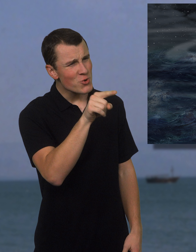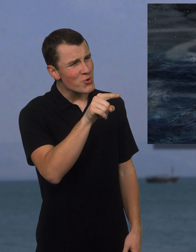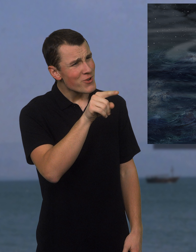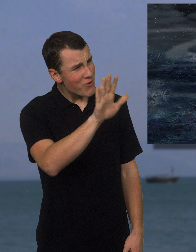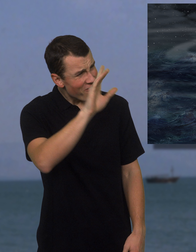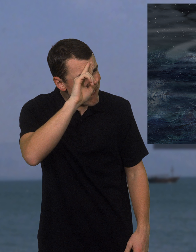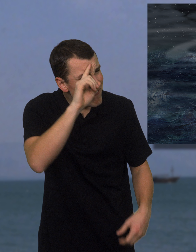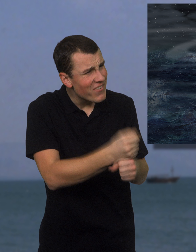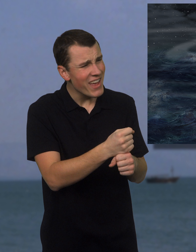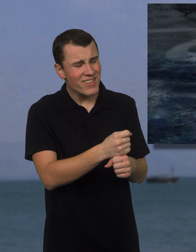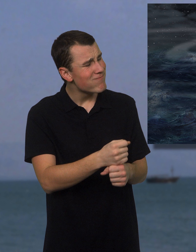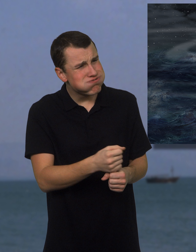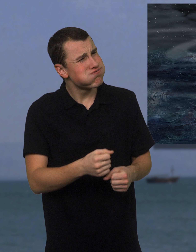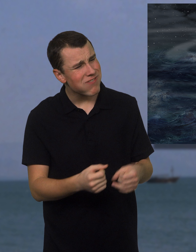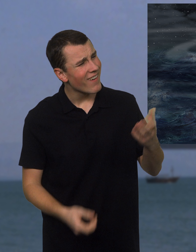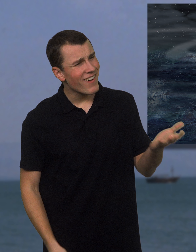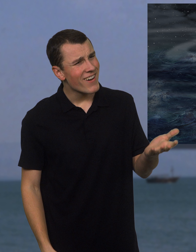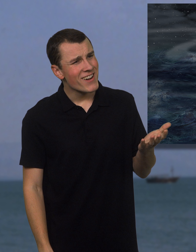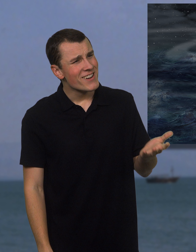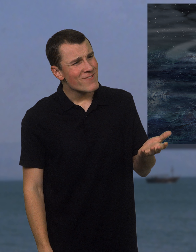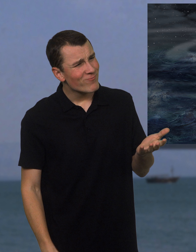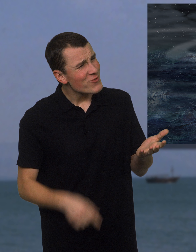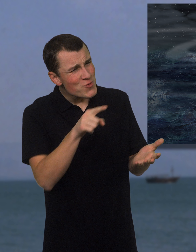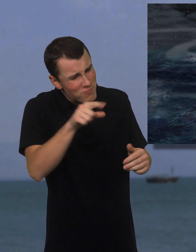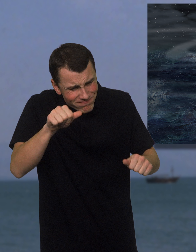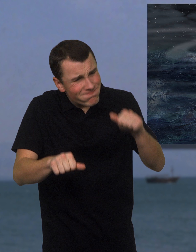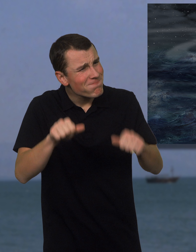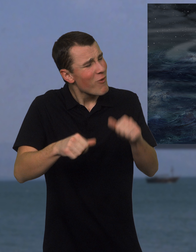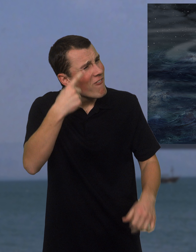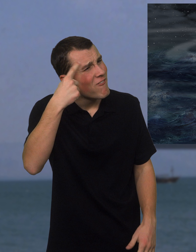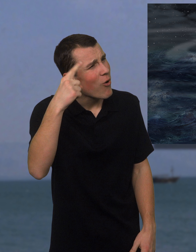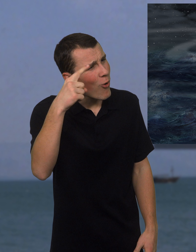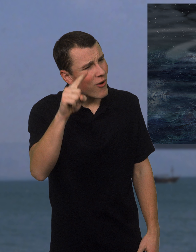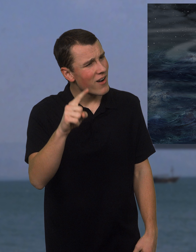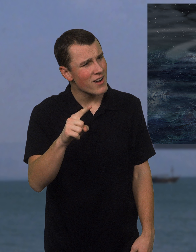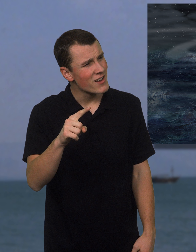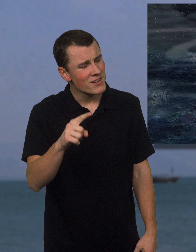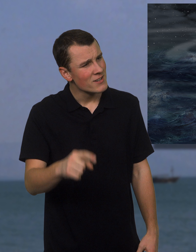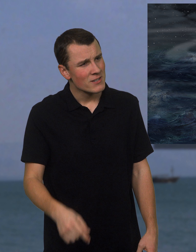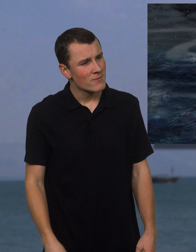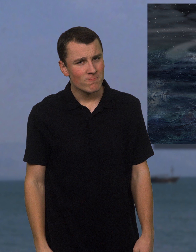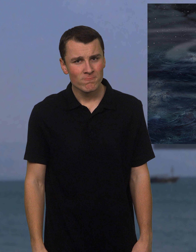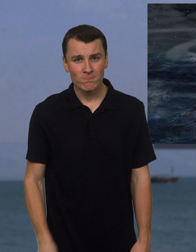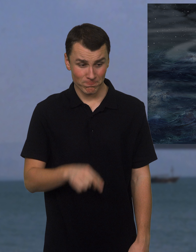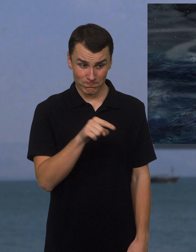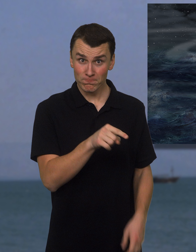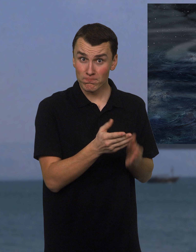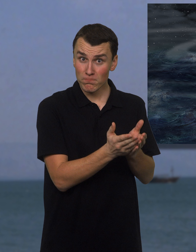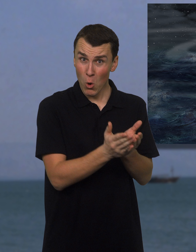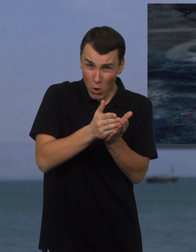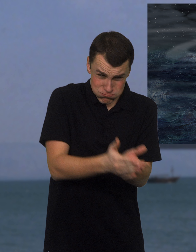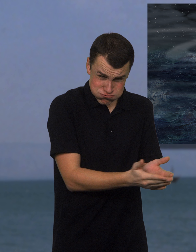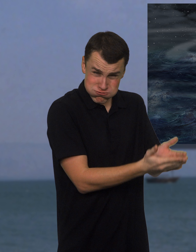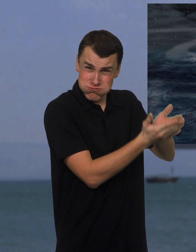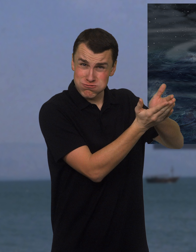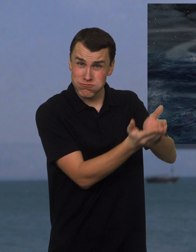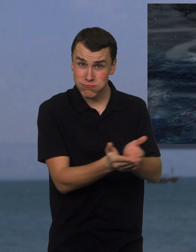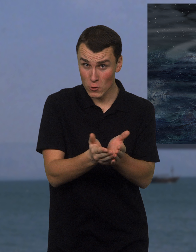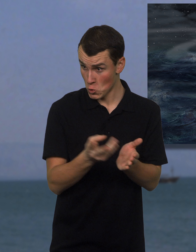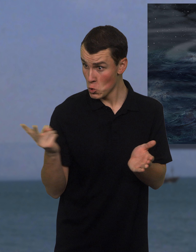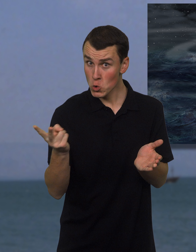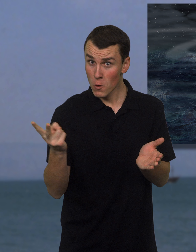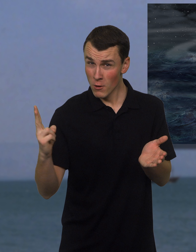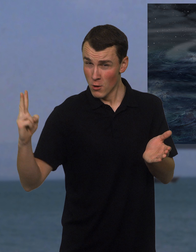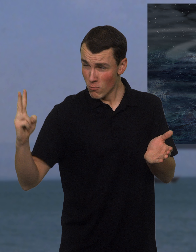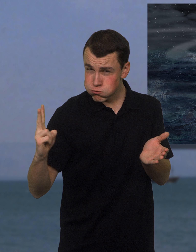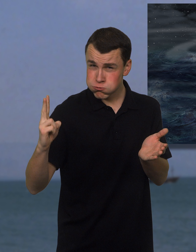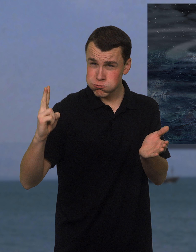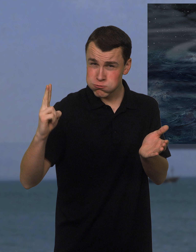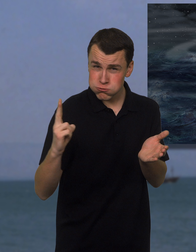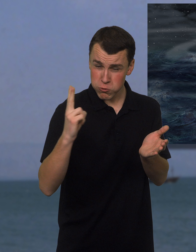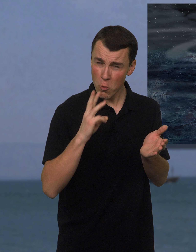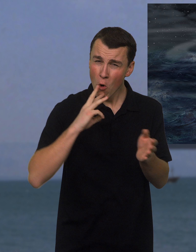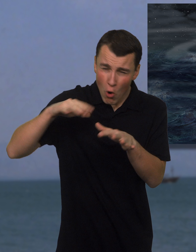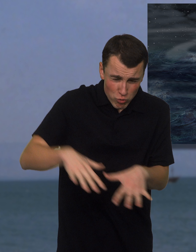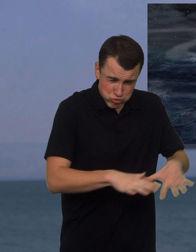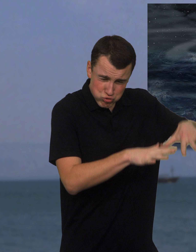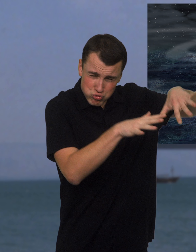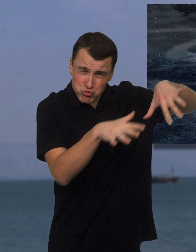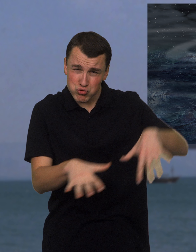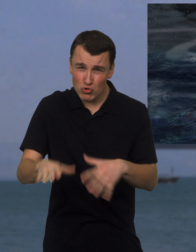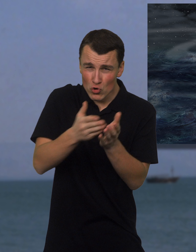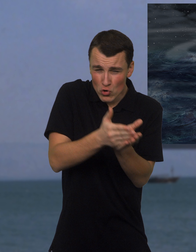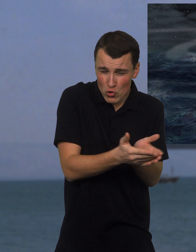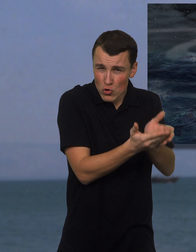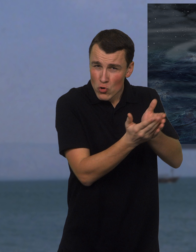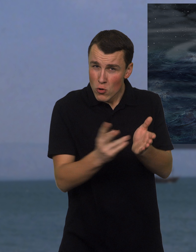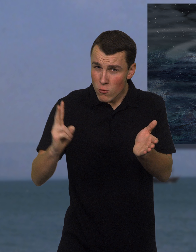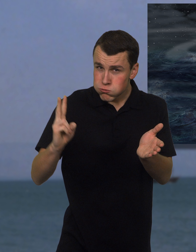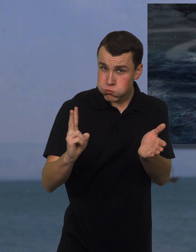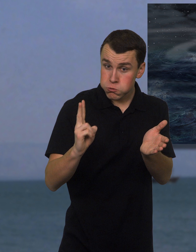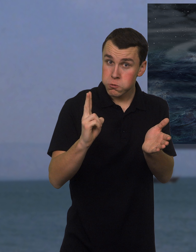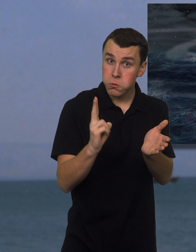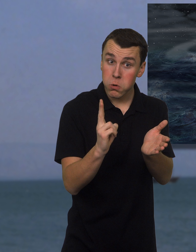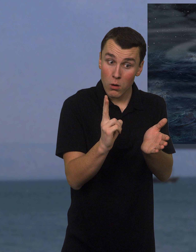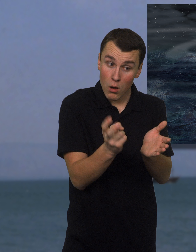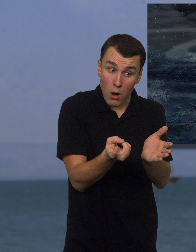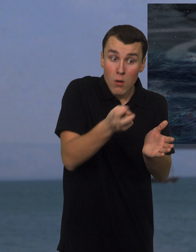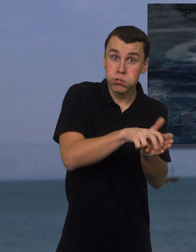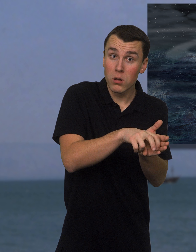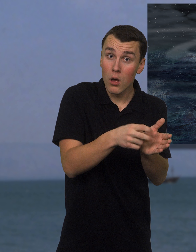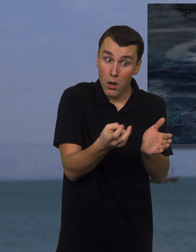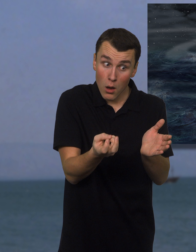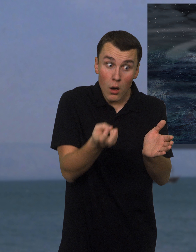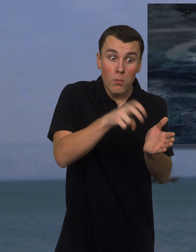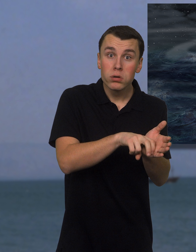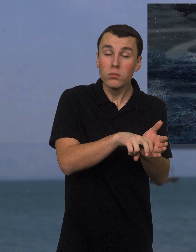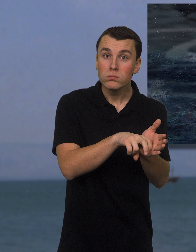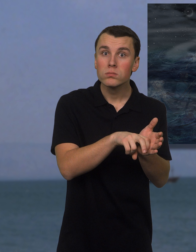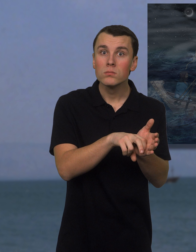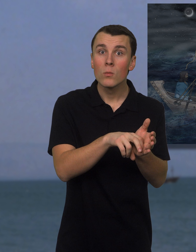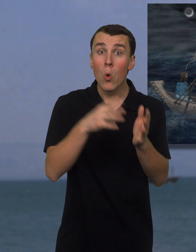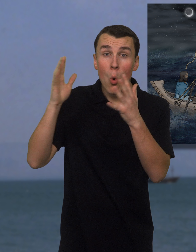“You of little faith,” He said, “why did you doubt?”